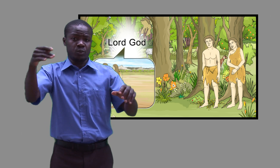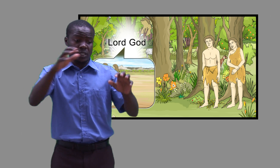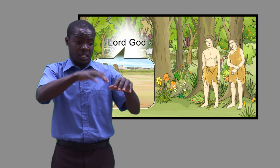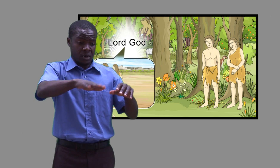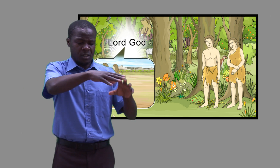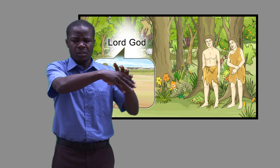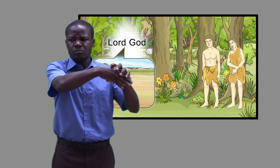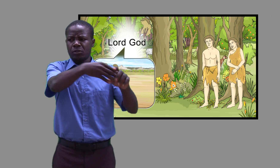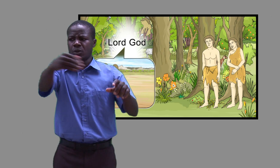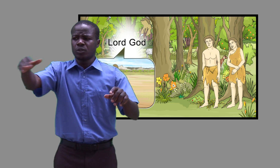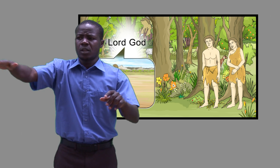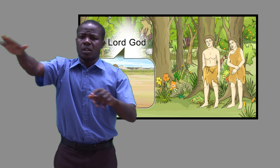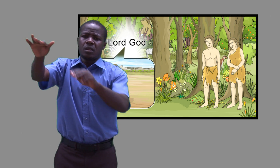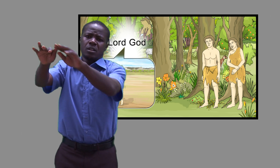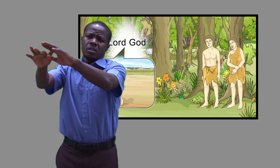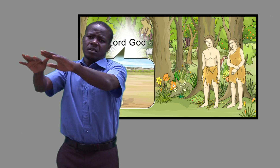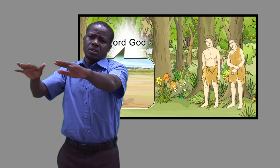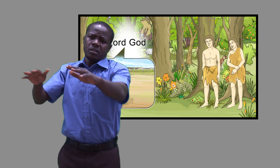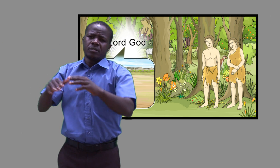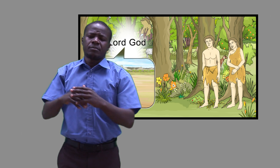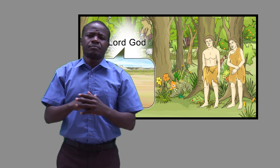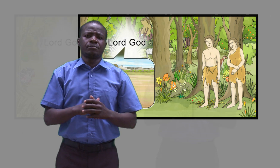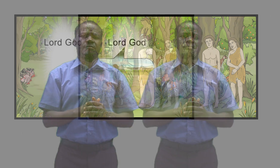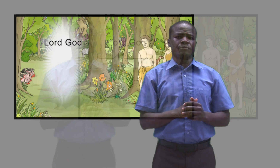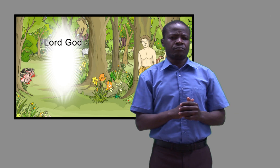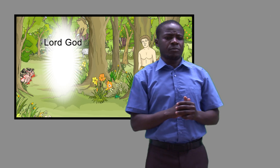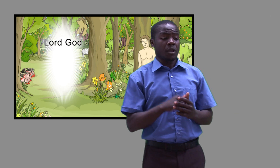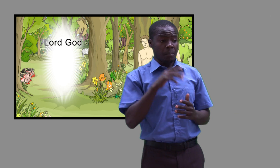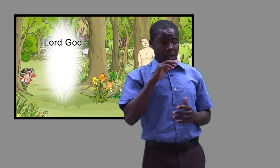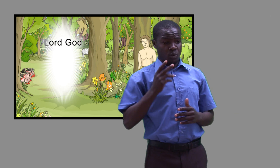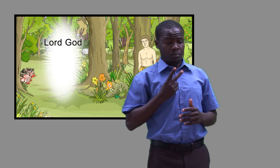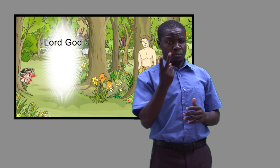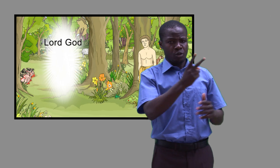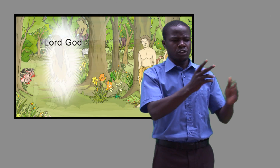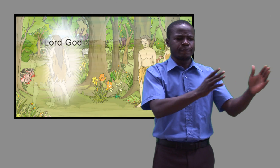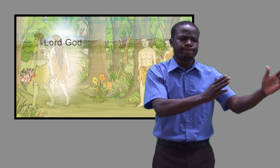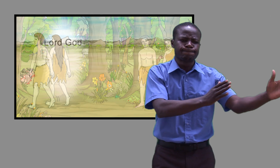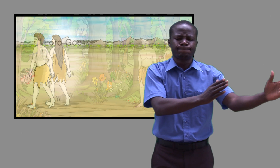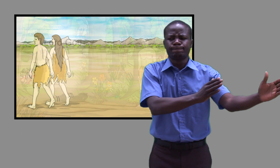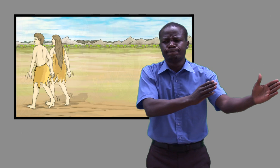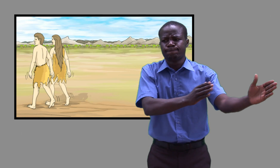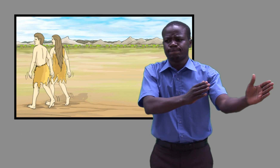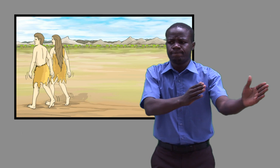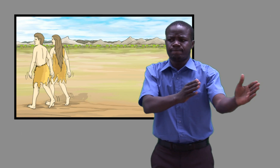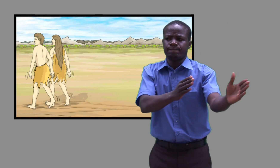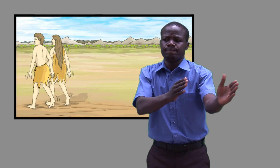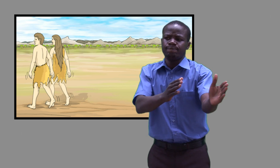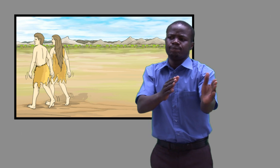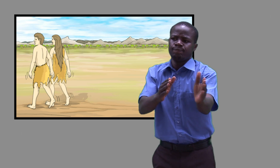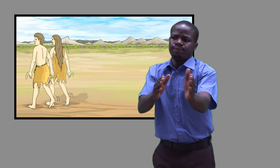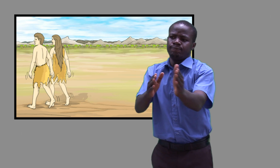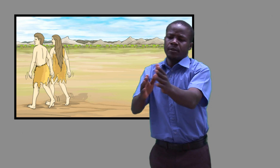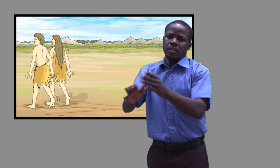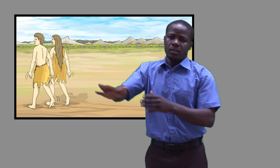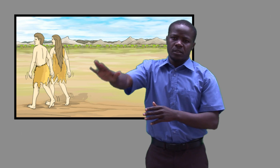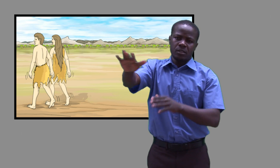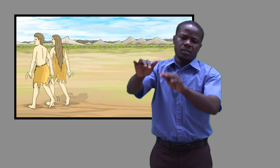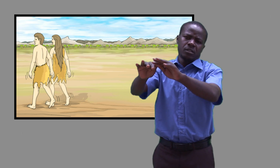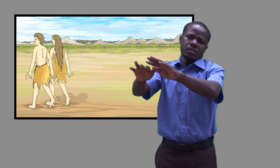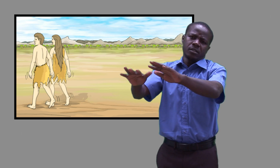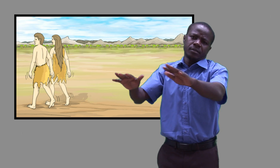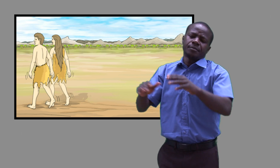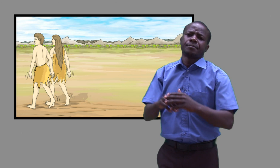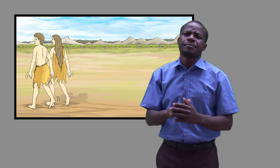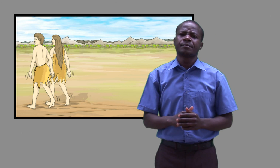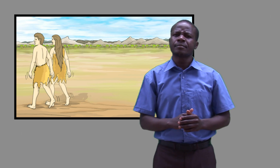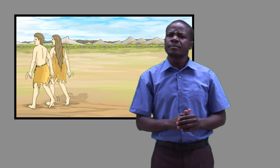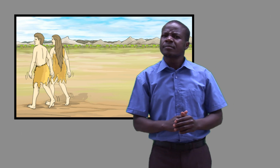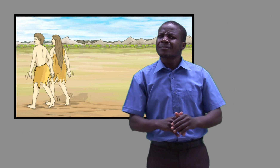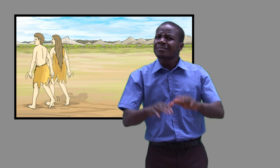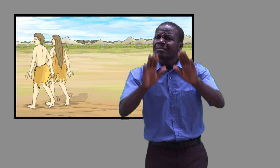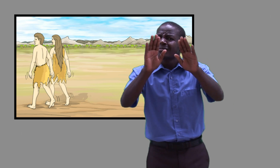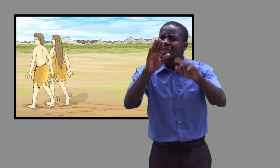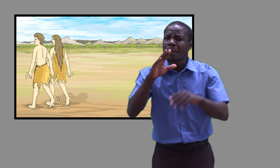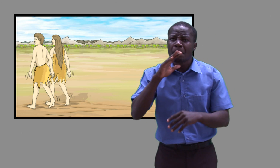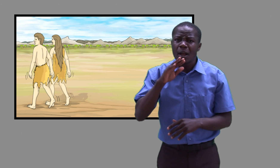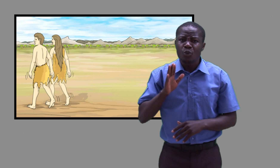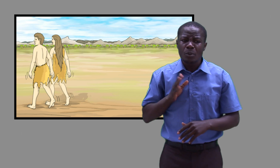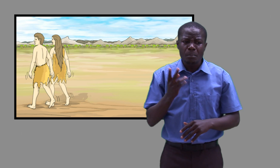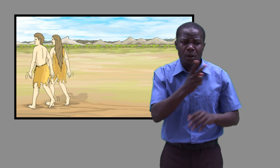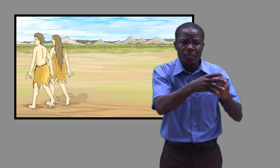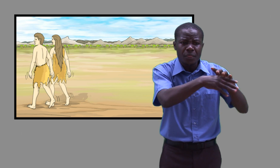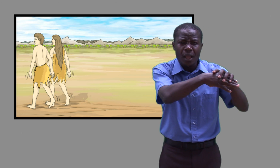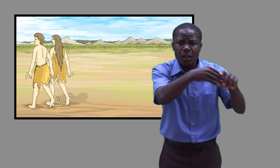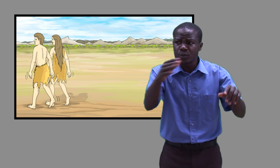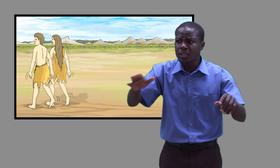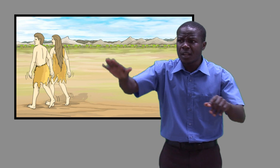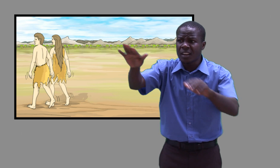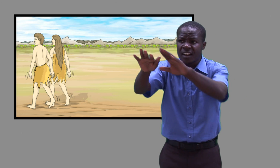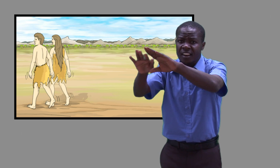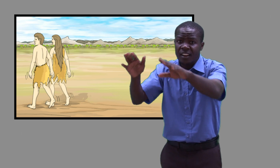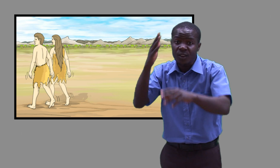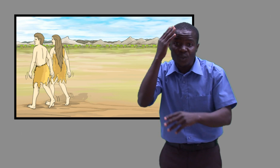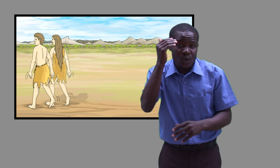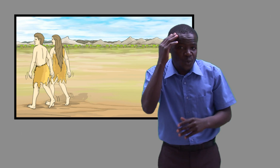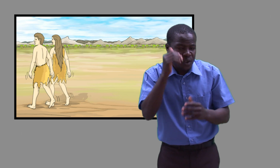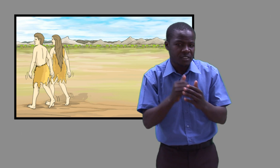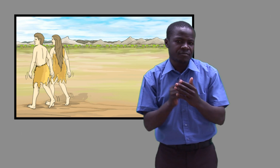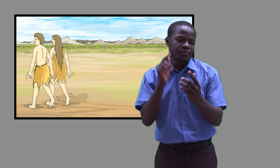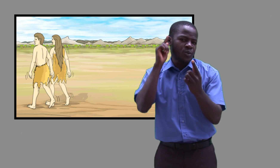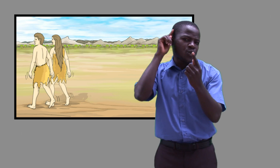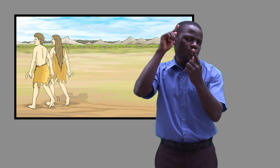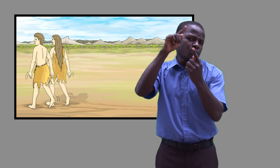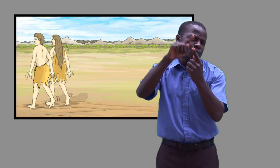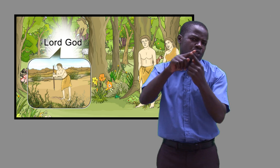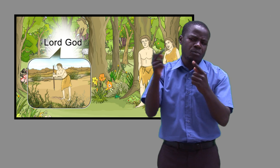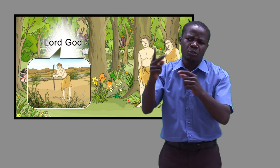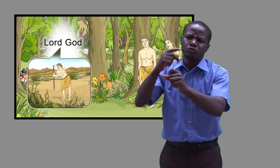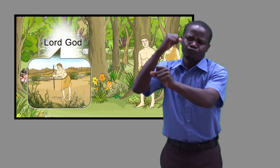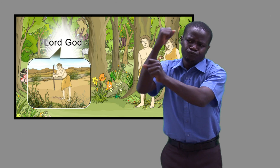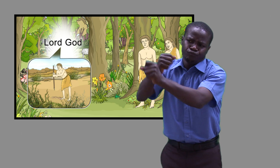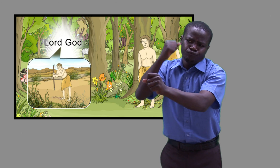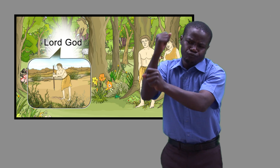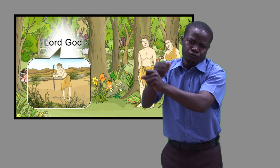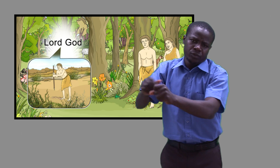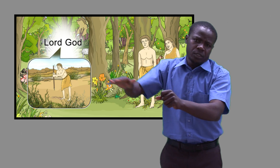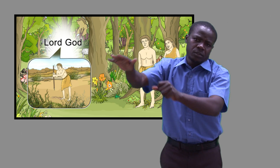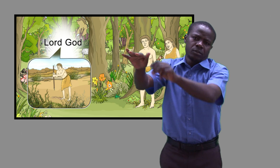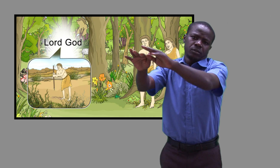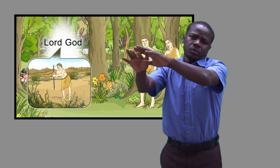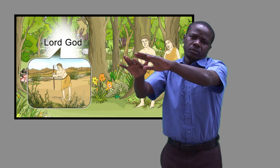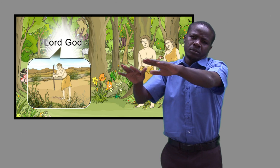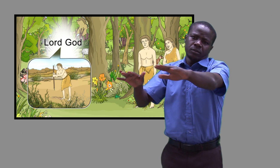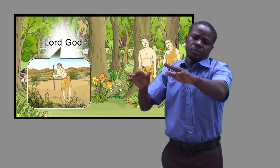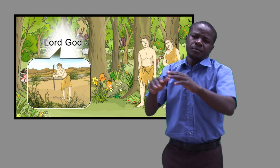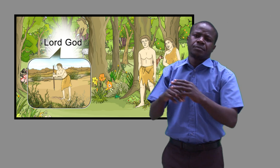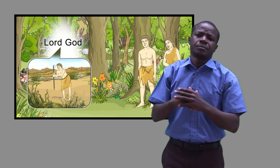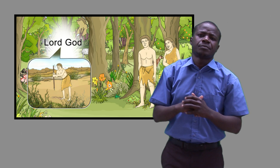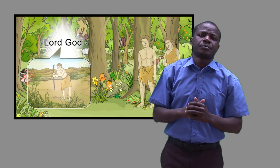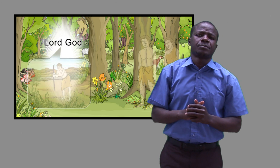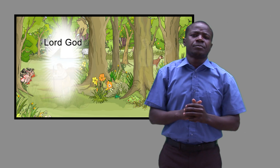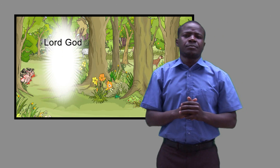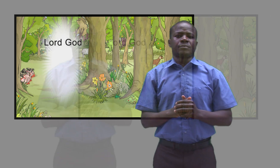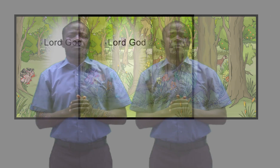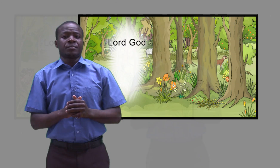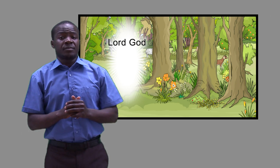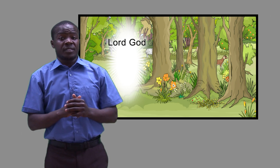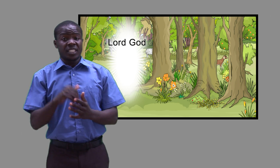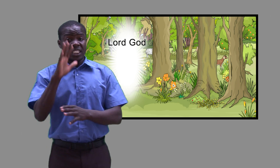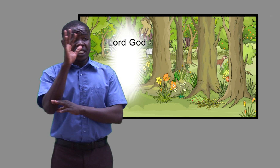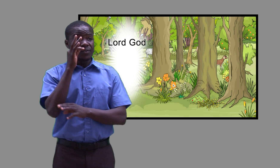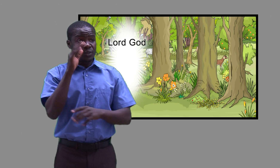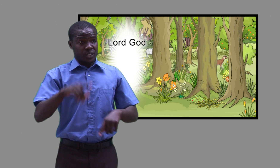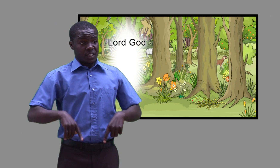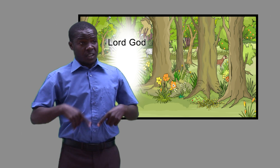Therefore the LORD God banished him from the Garden of Eden to work the ground from which he had been taken.